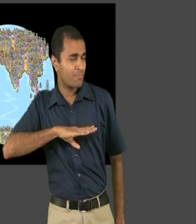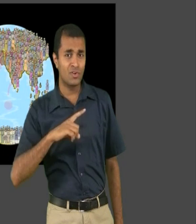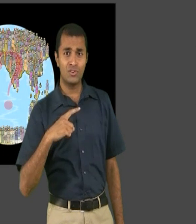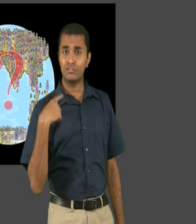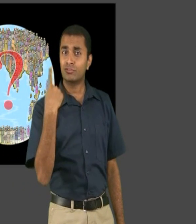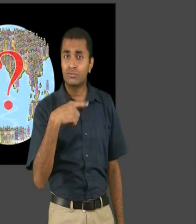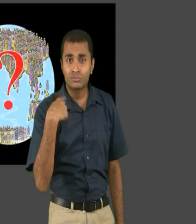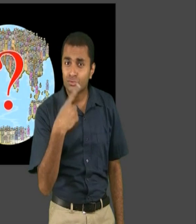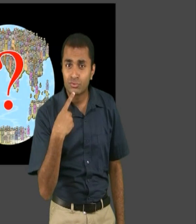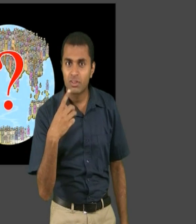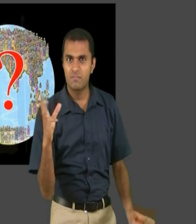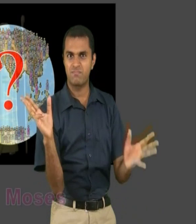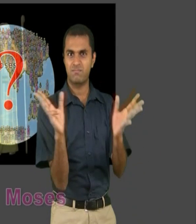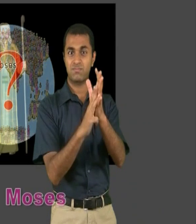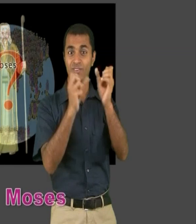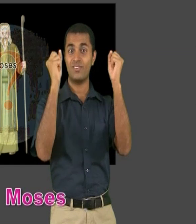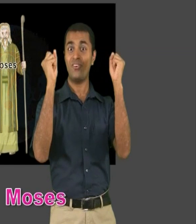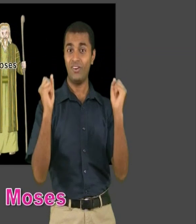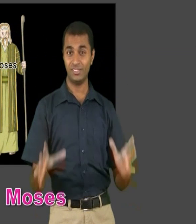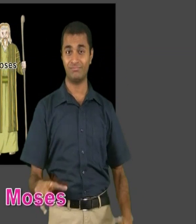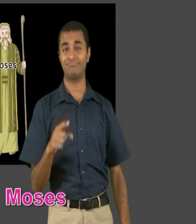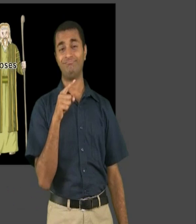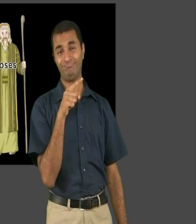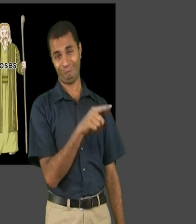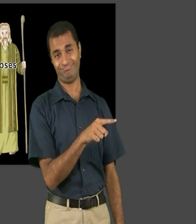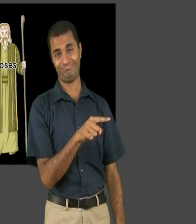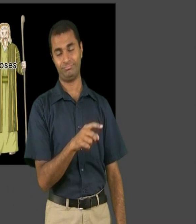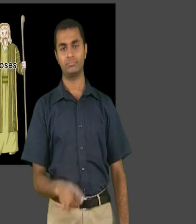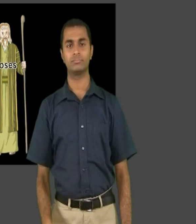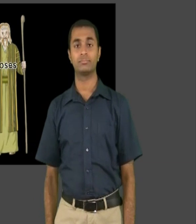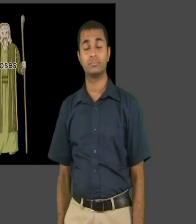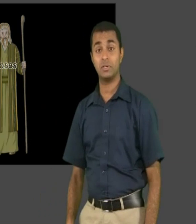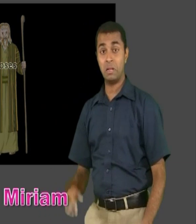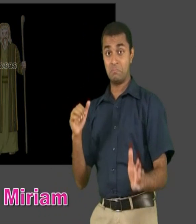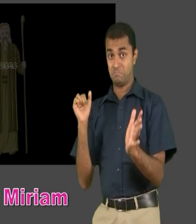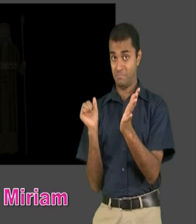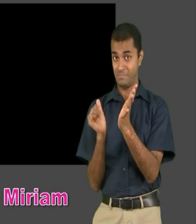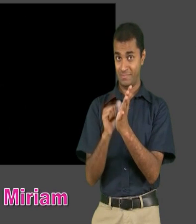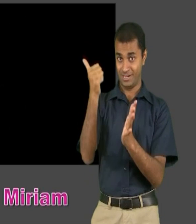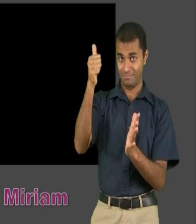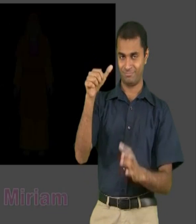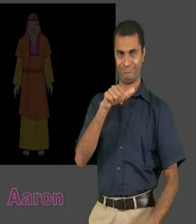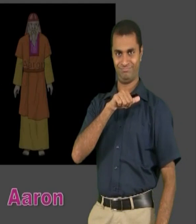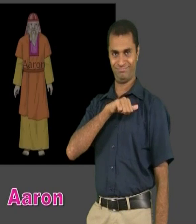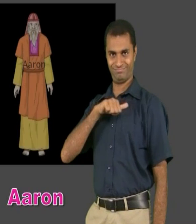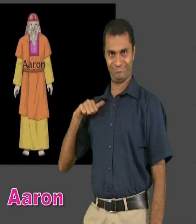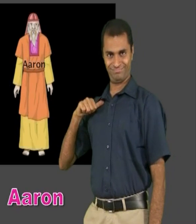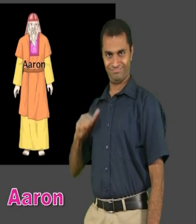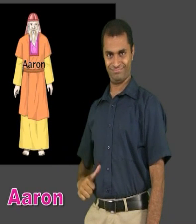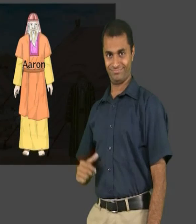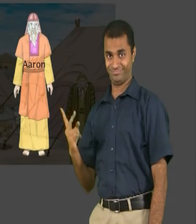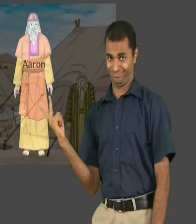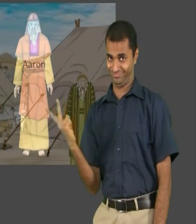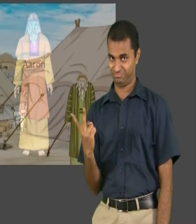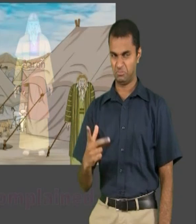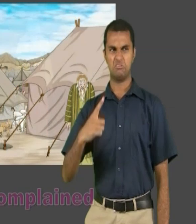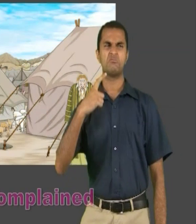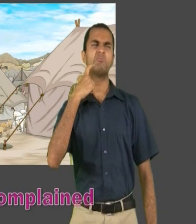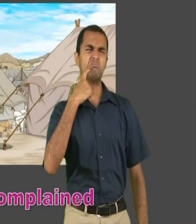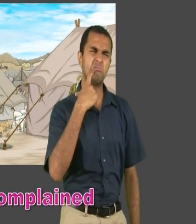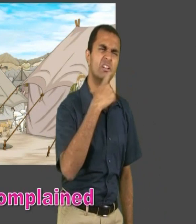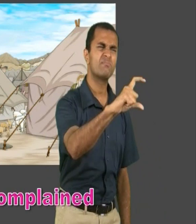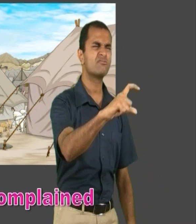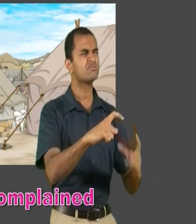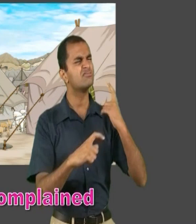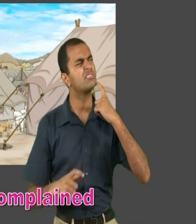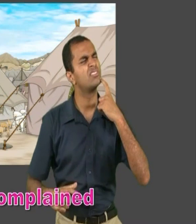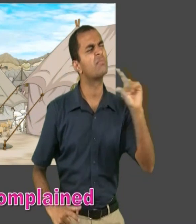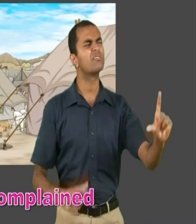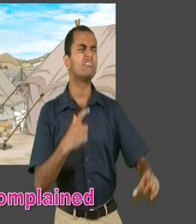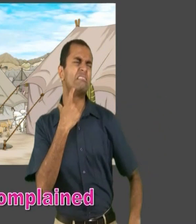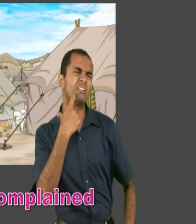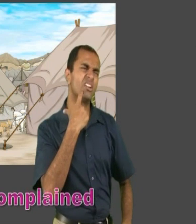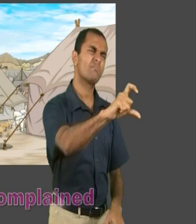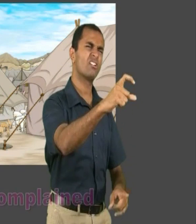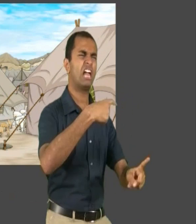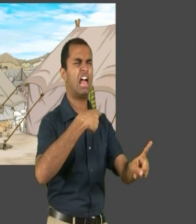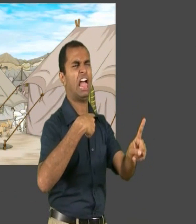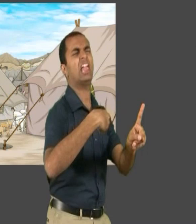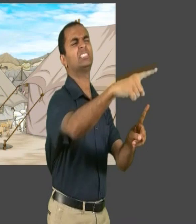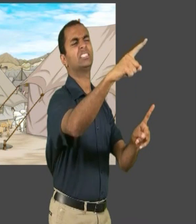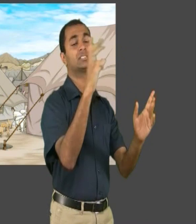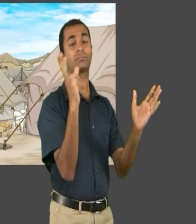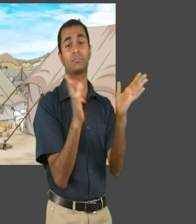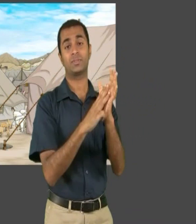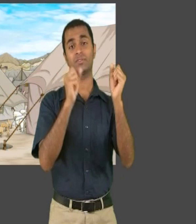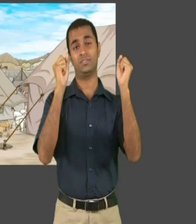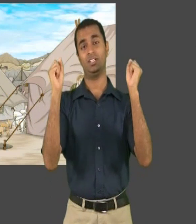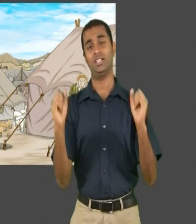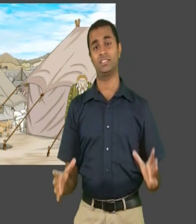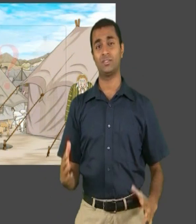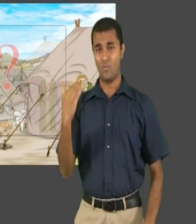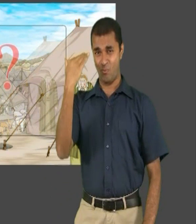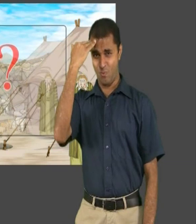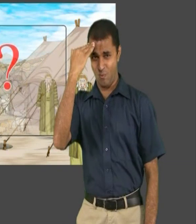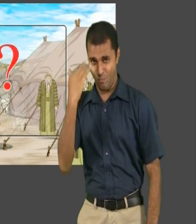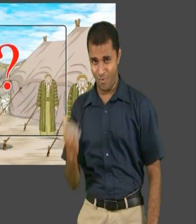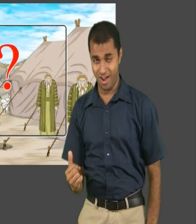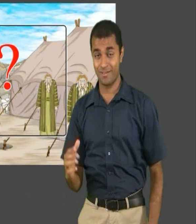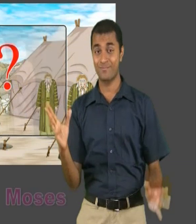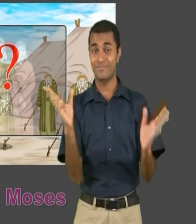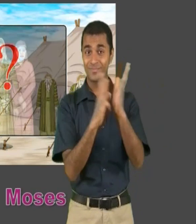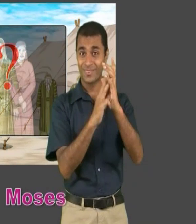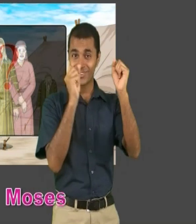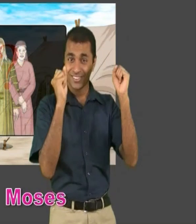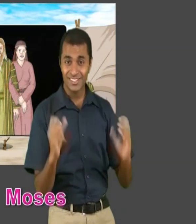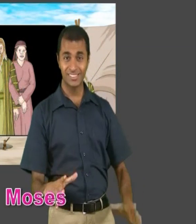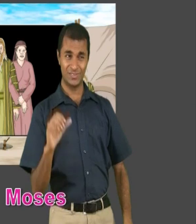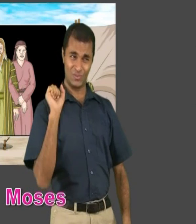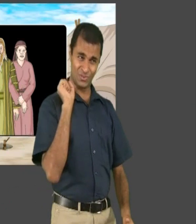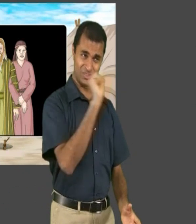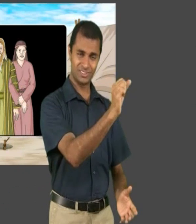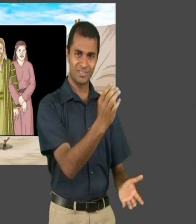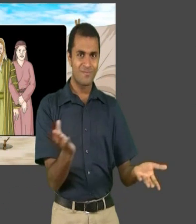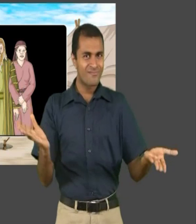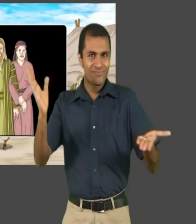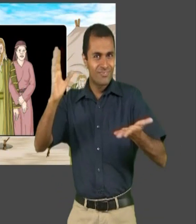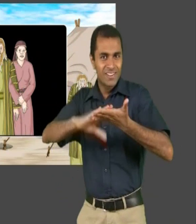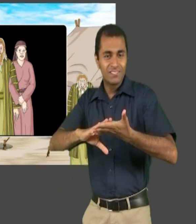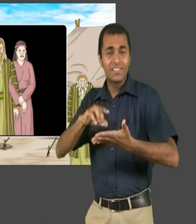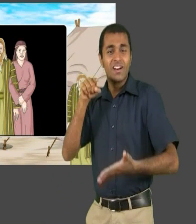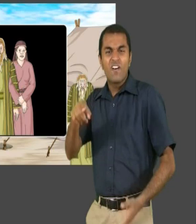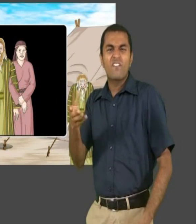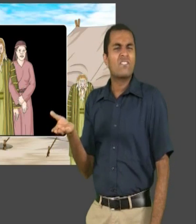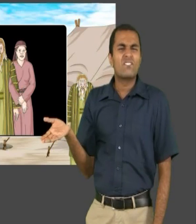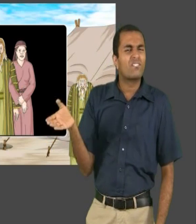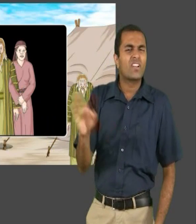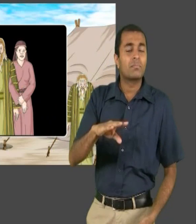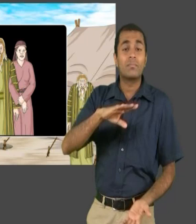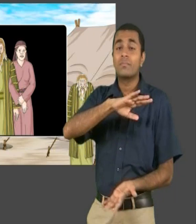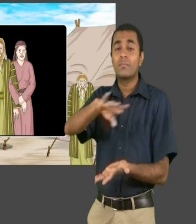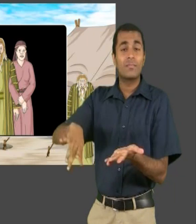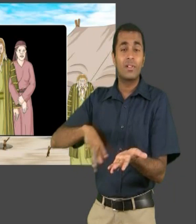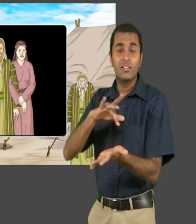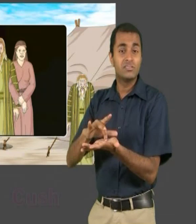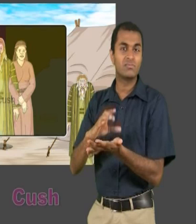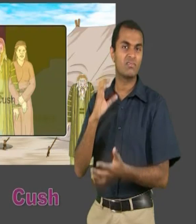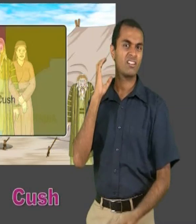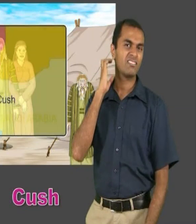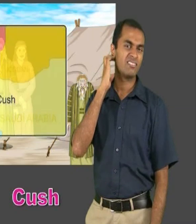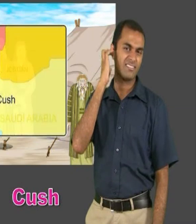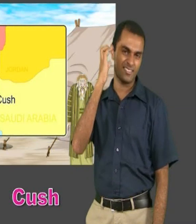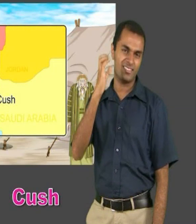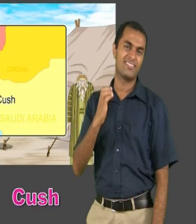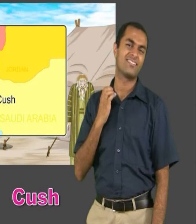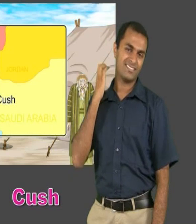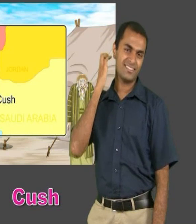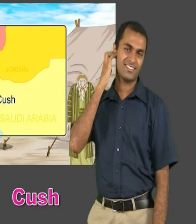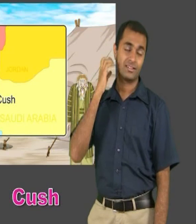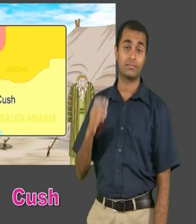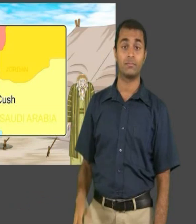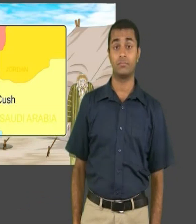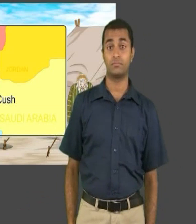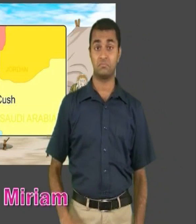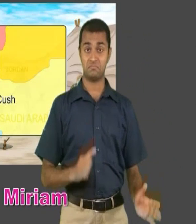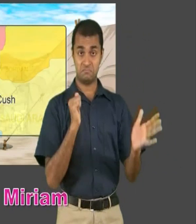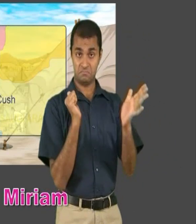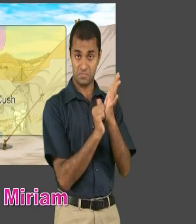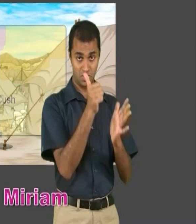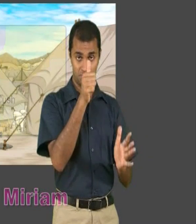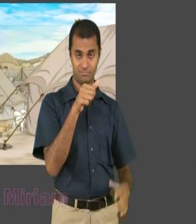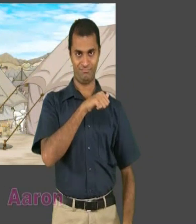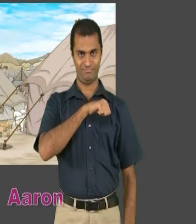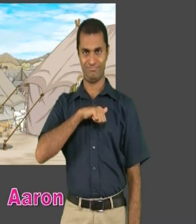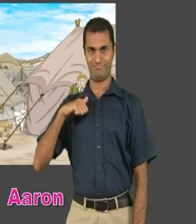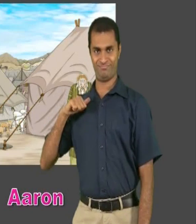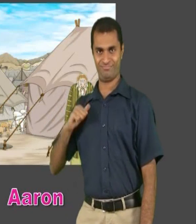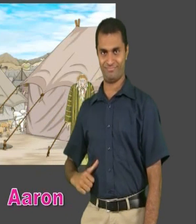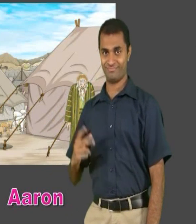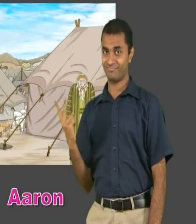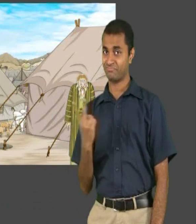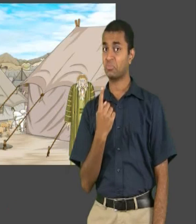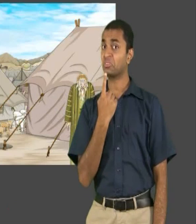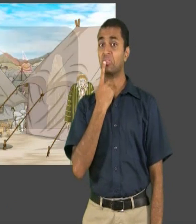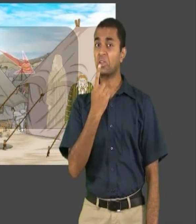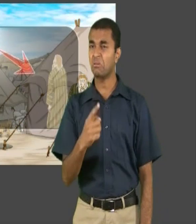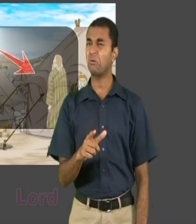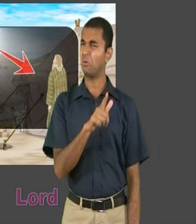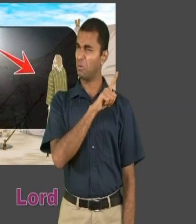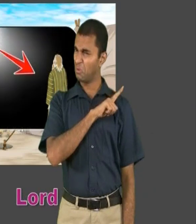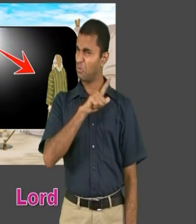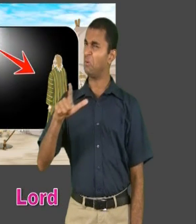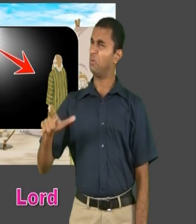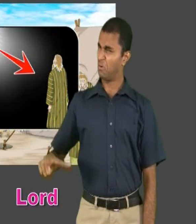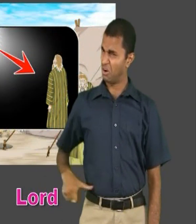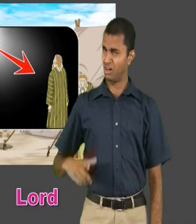Then Miriam and Aaron criticized Moses because of the Cushite woman he had married, for he had taken a Cushite wife.